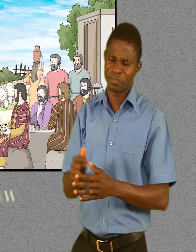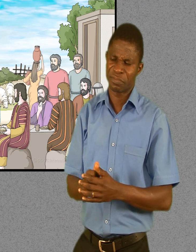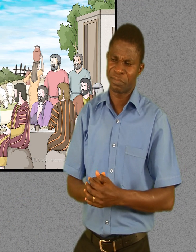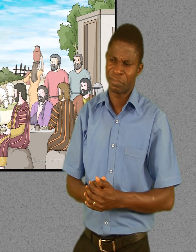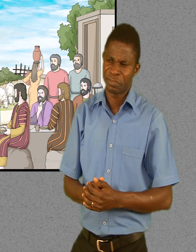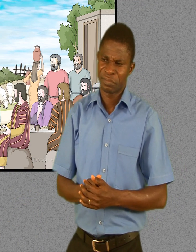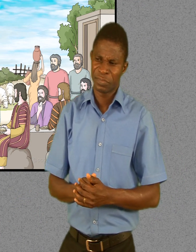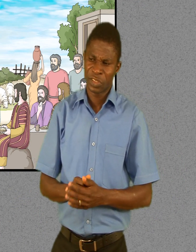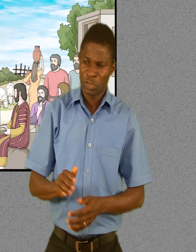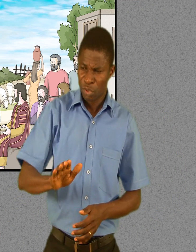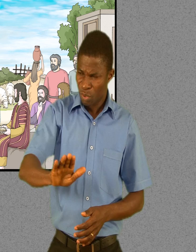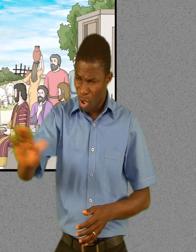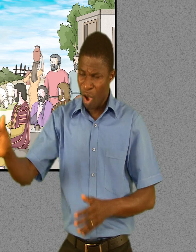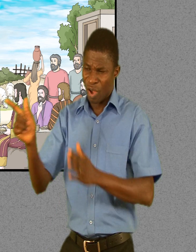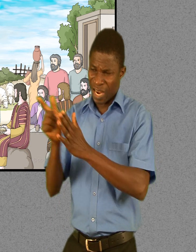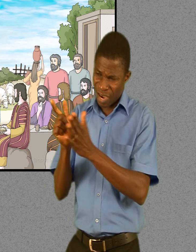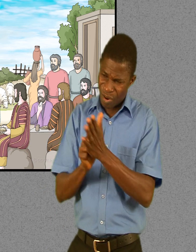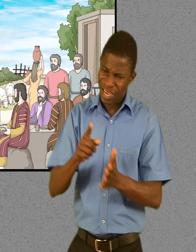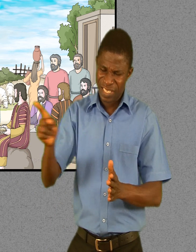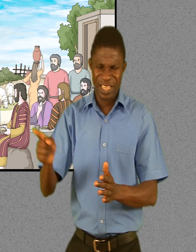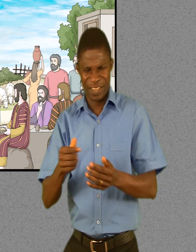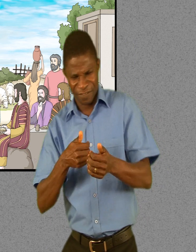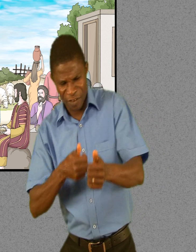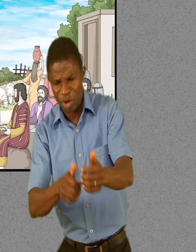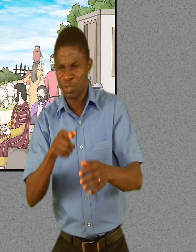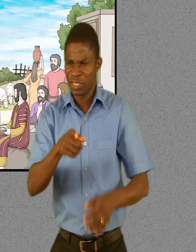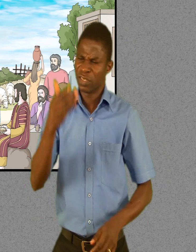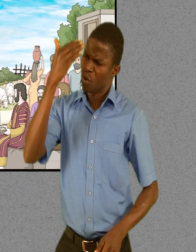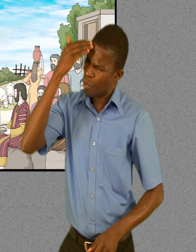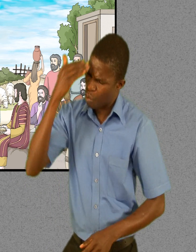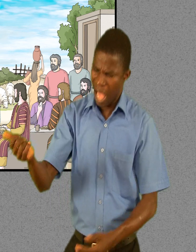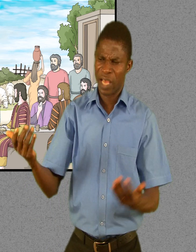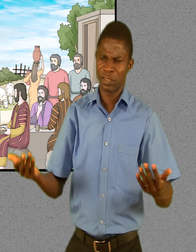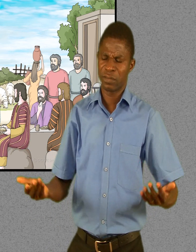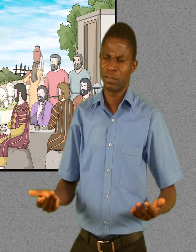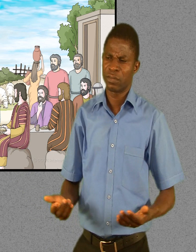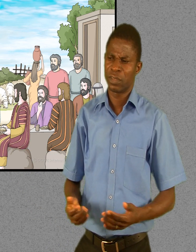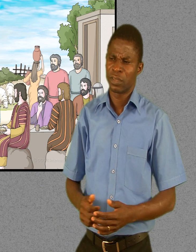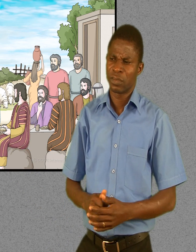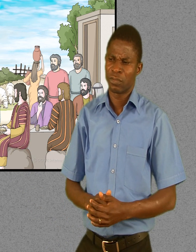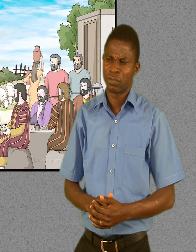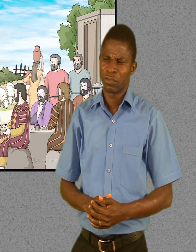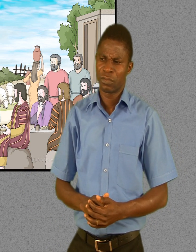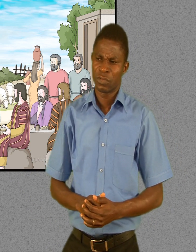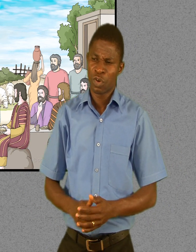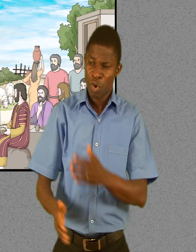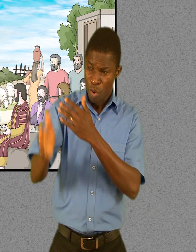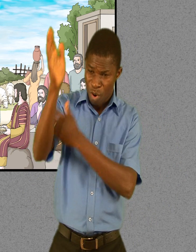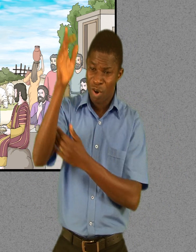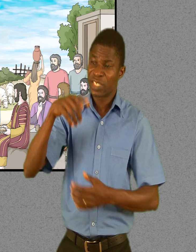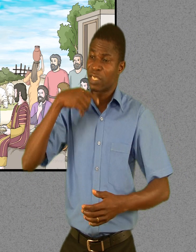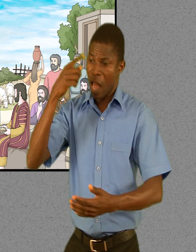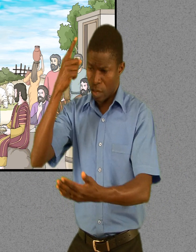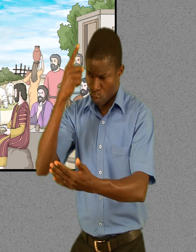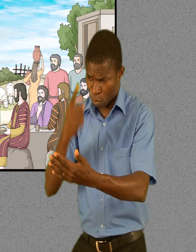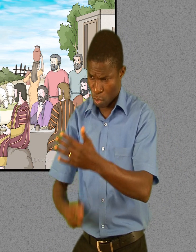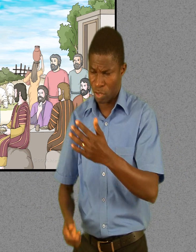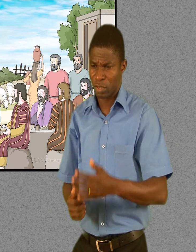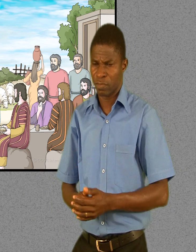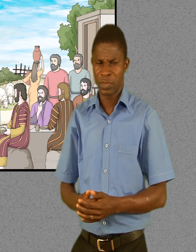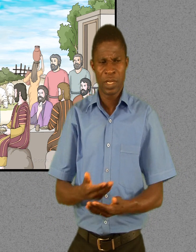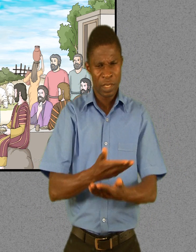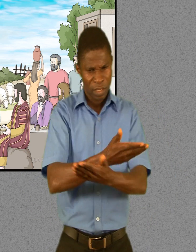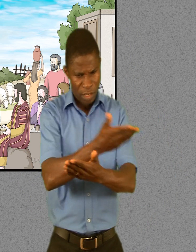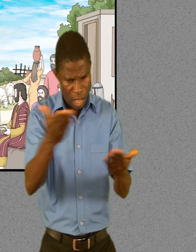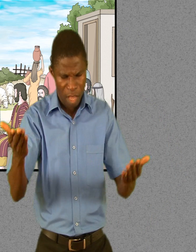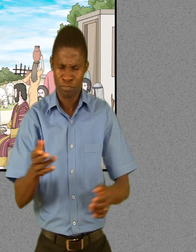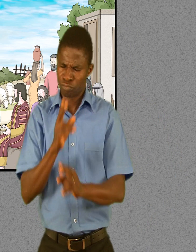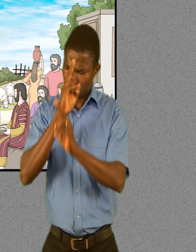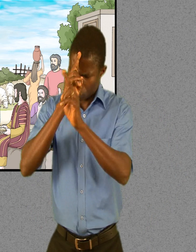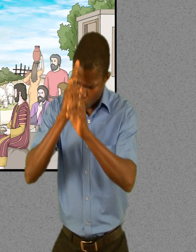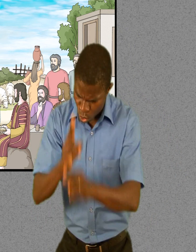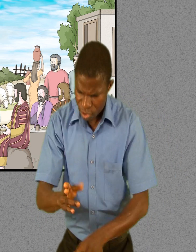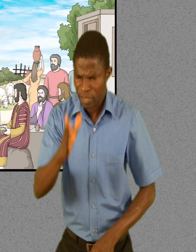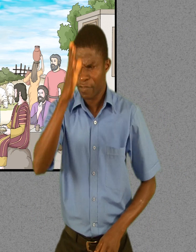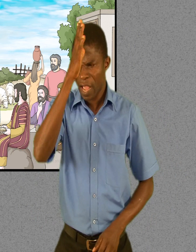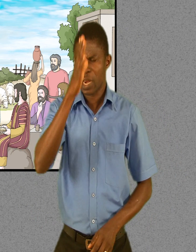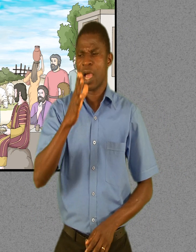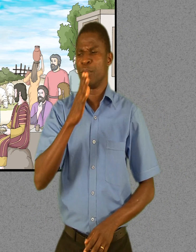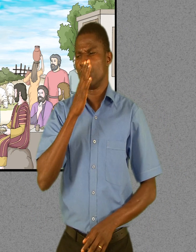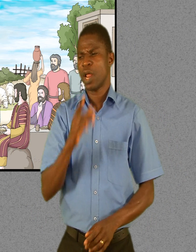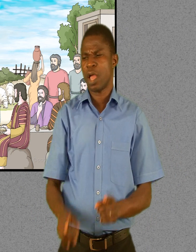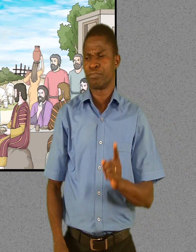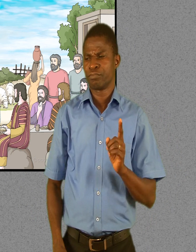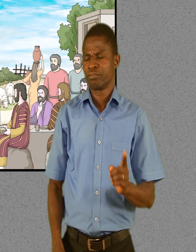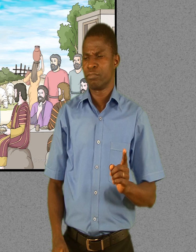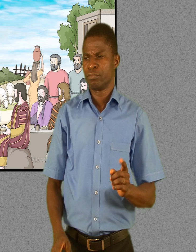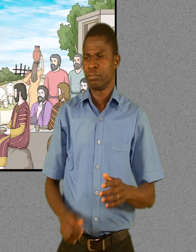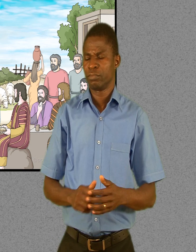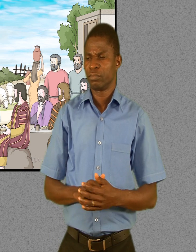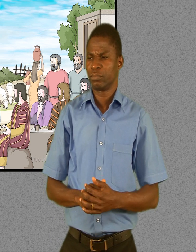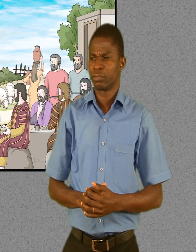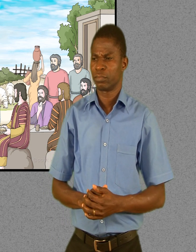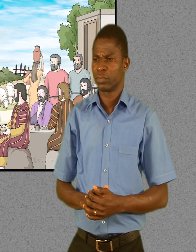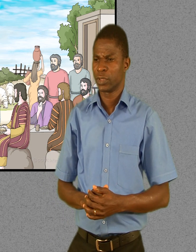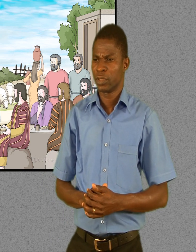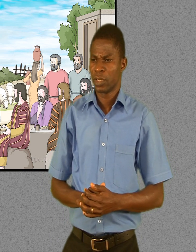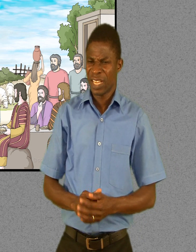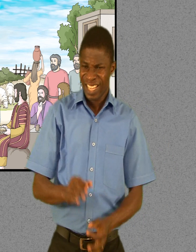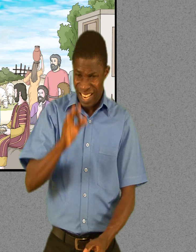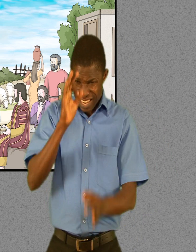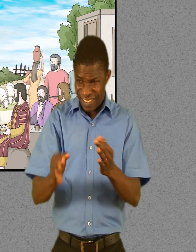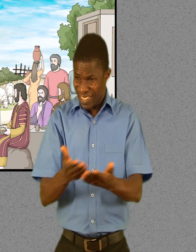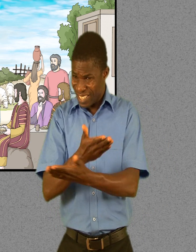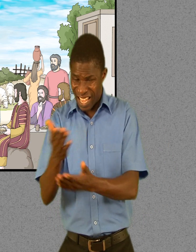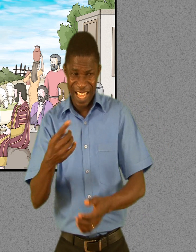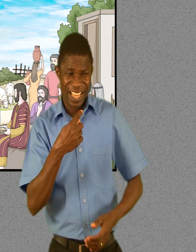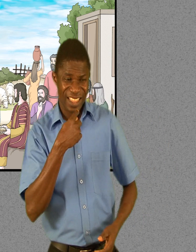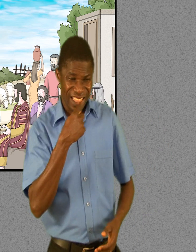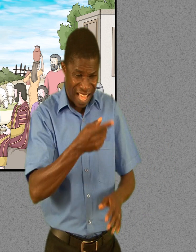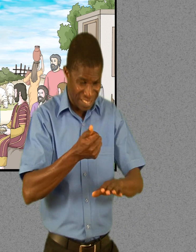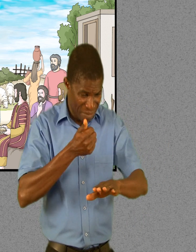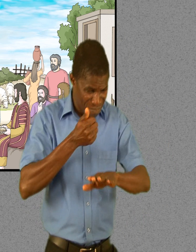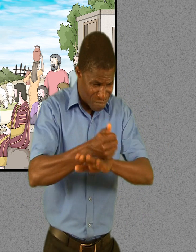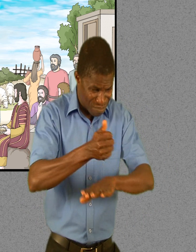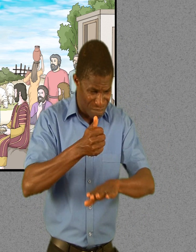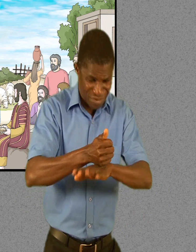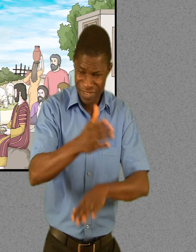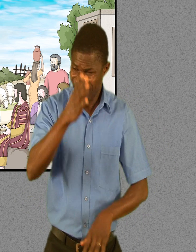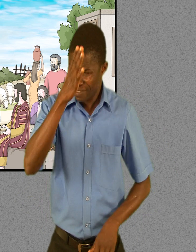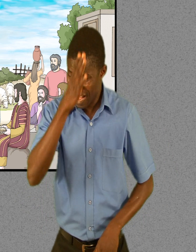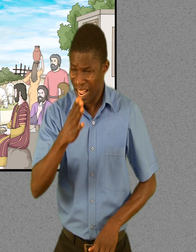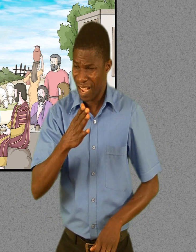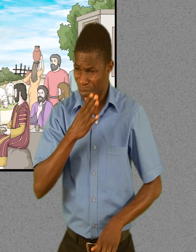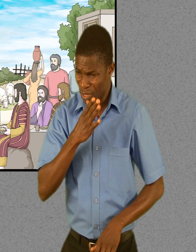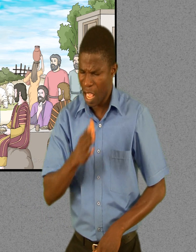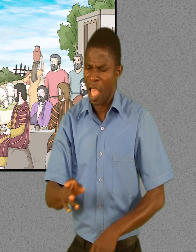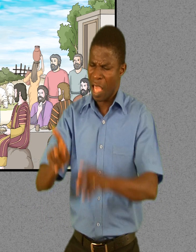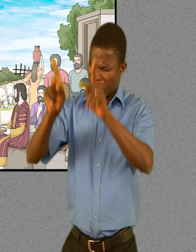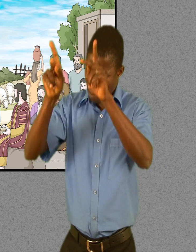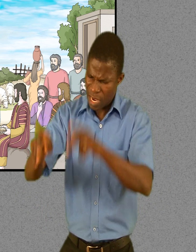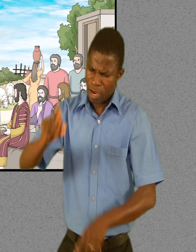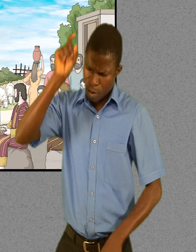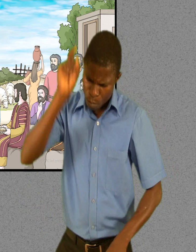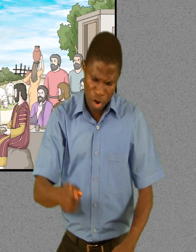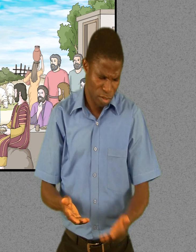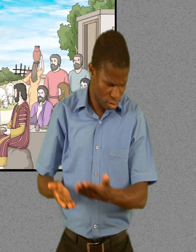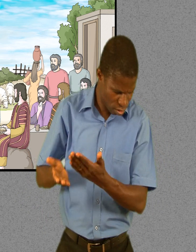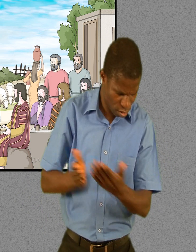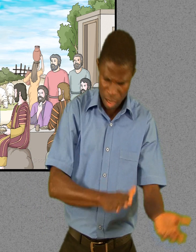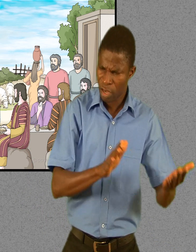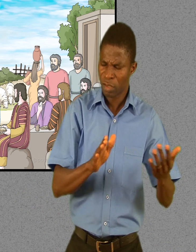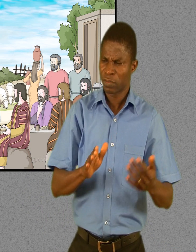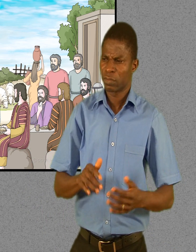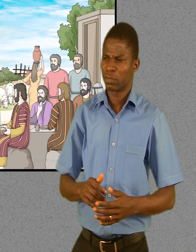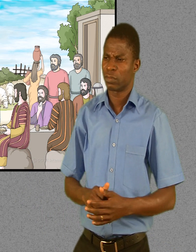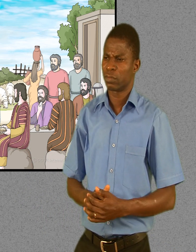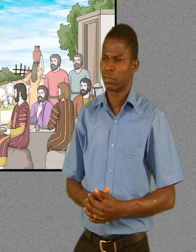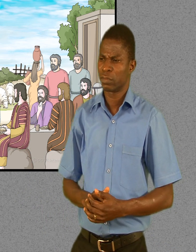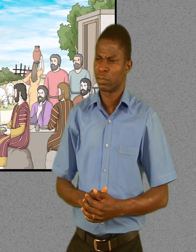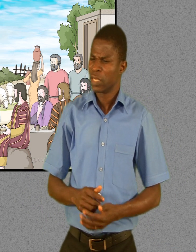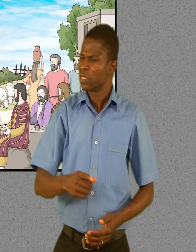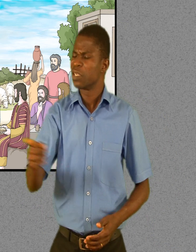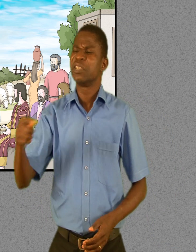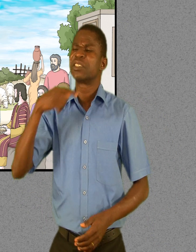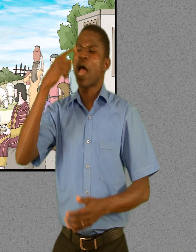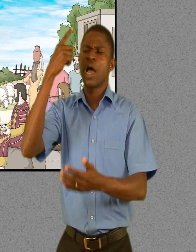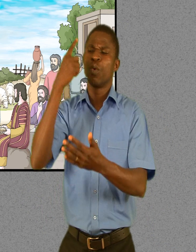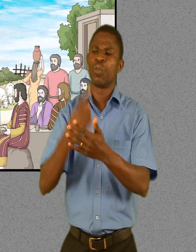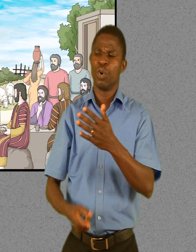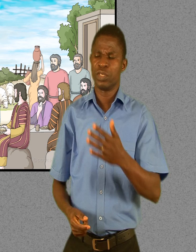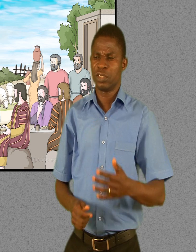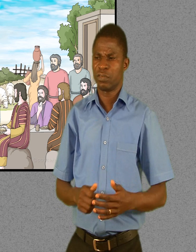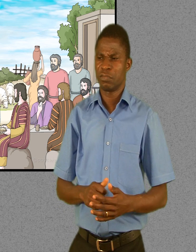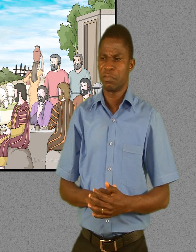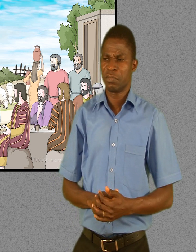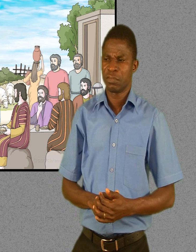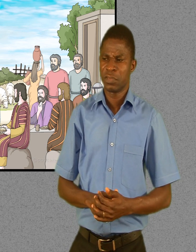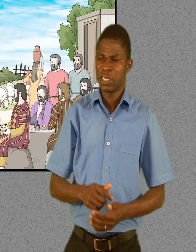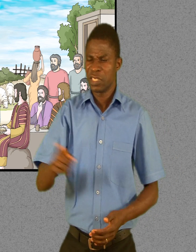For God said, ‘Honor your father and mother’ and ‘Anyone who curses his father or mother must be put to death.’